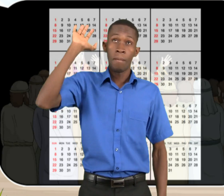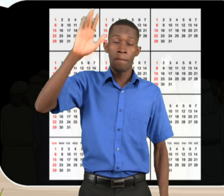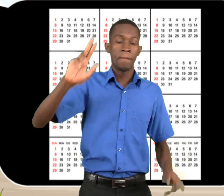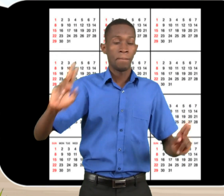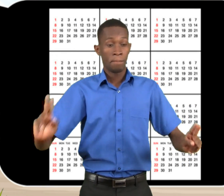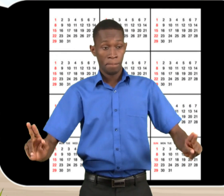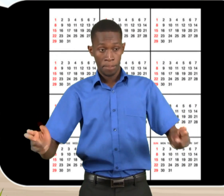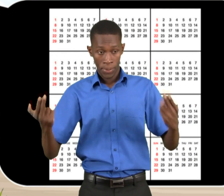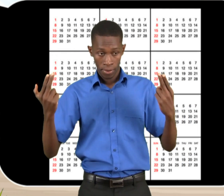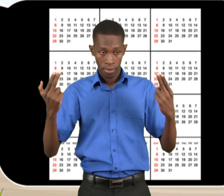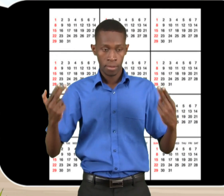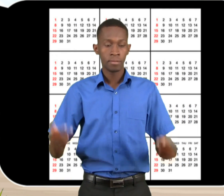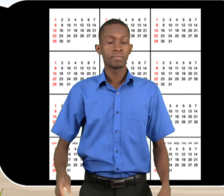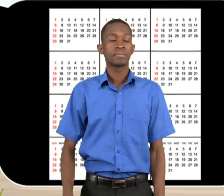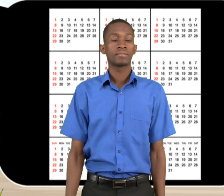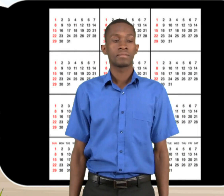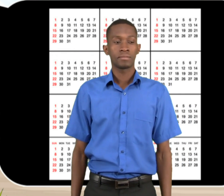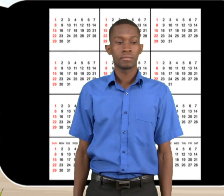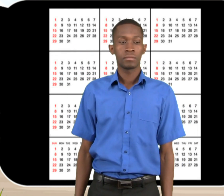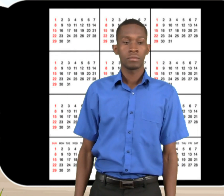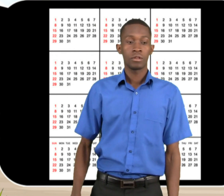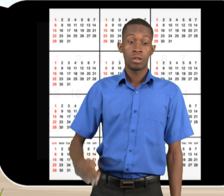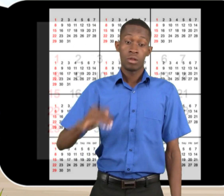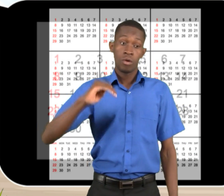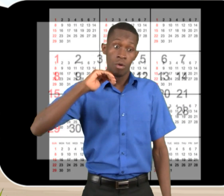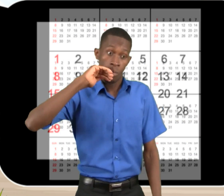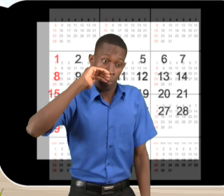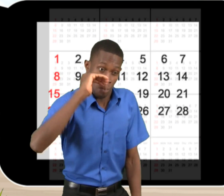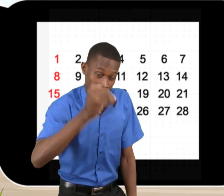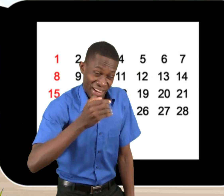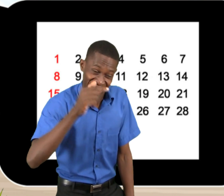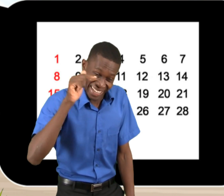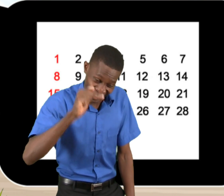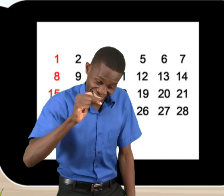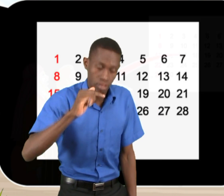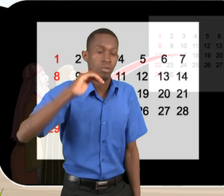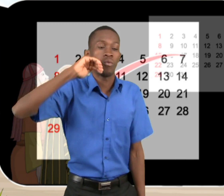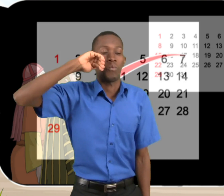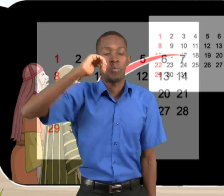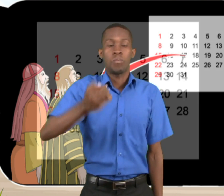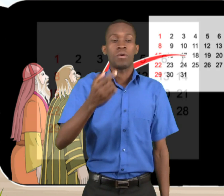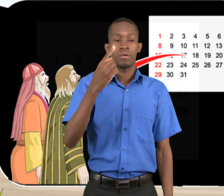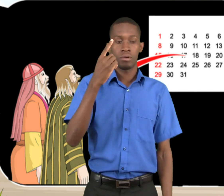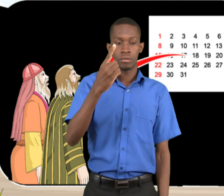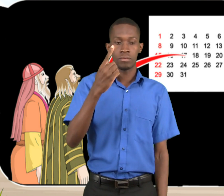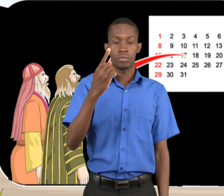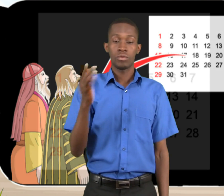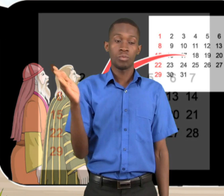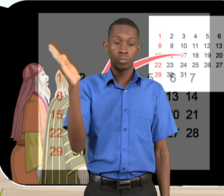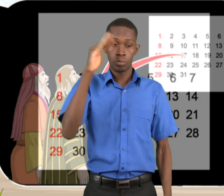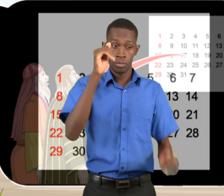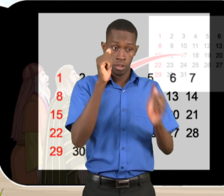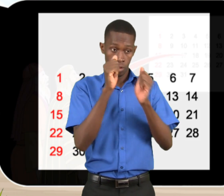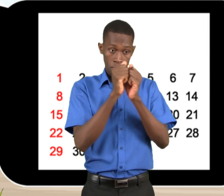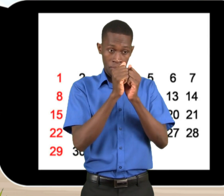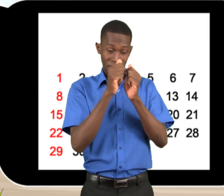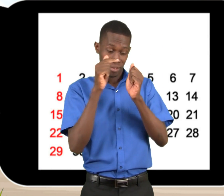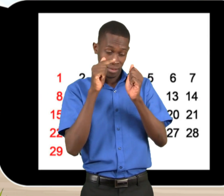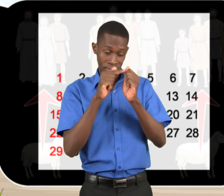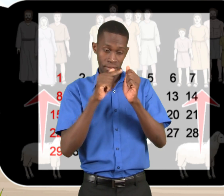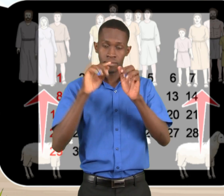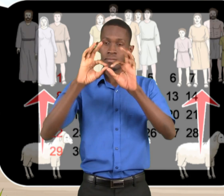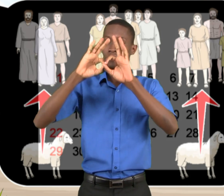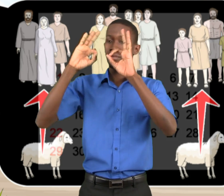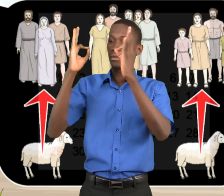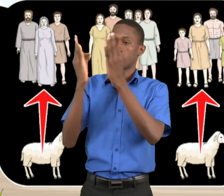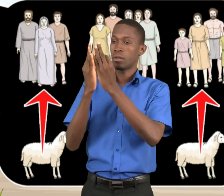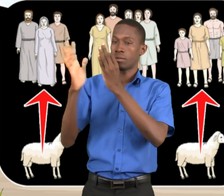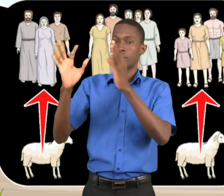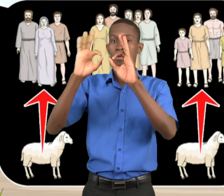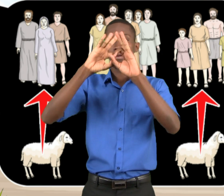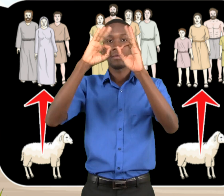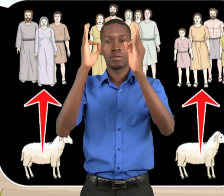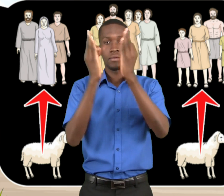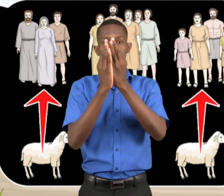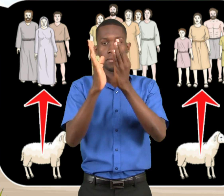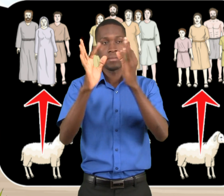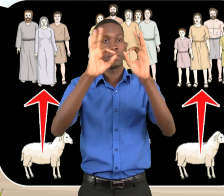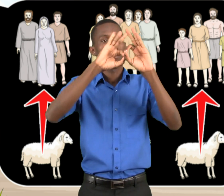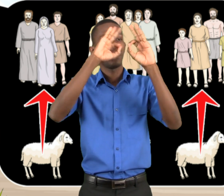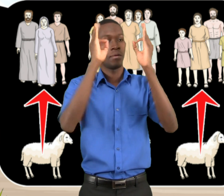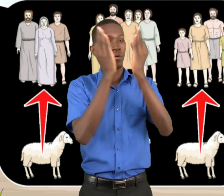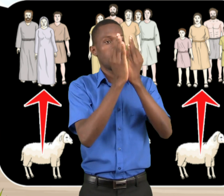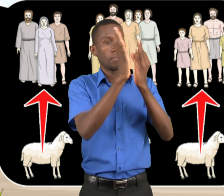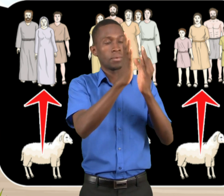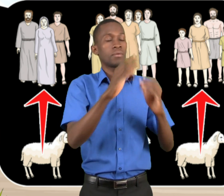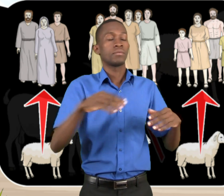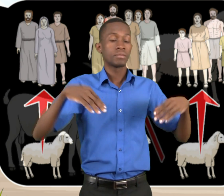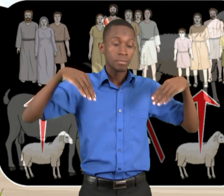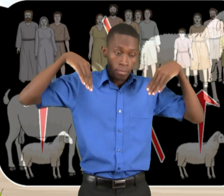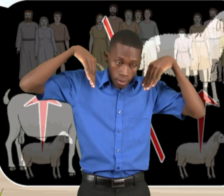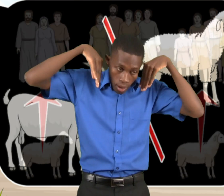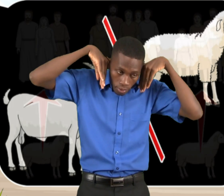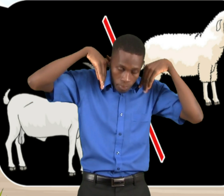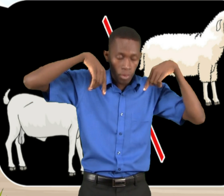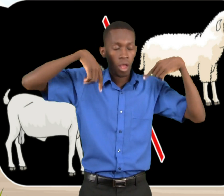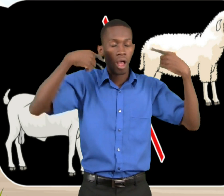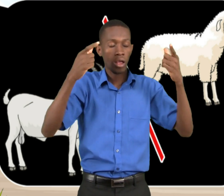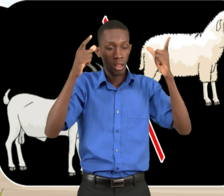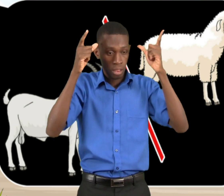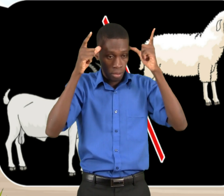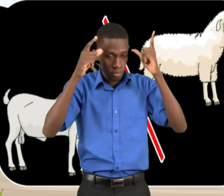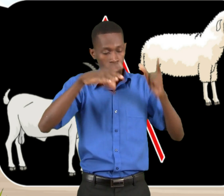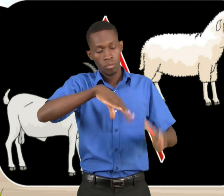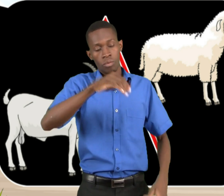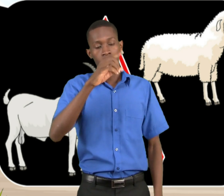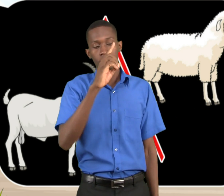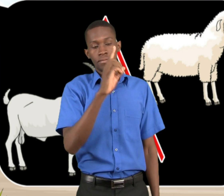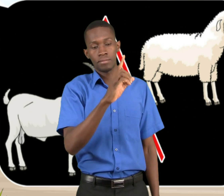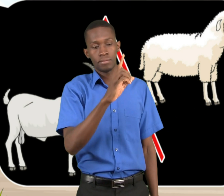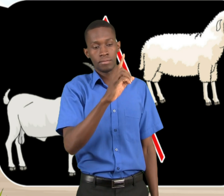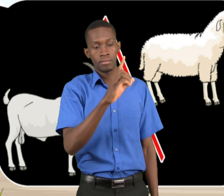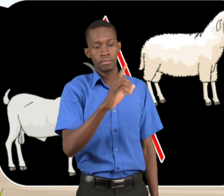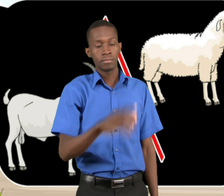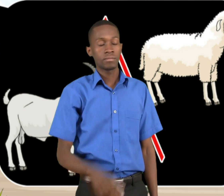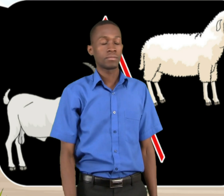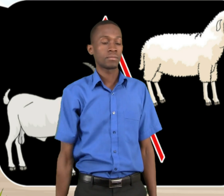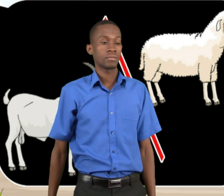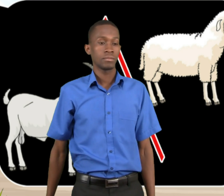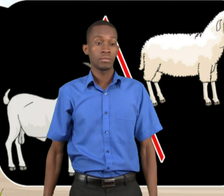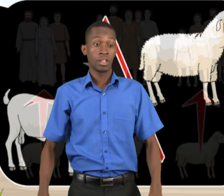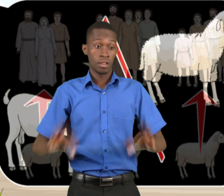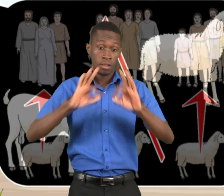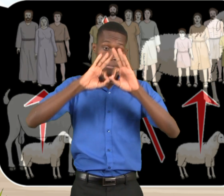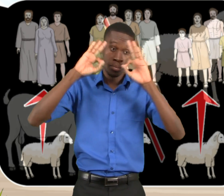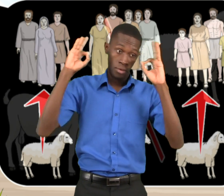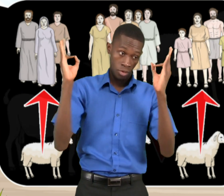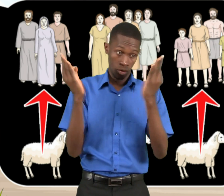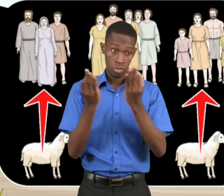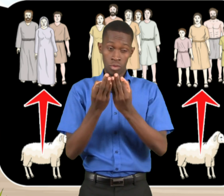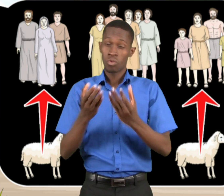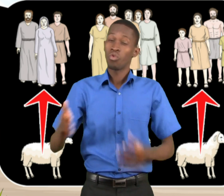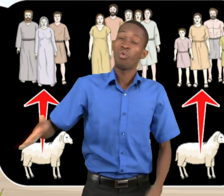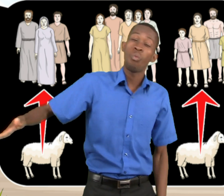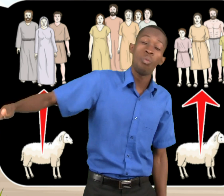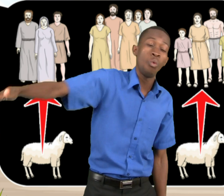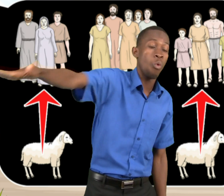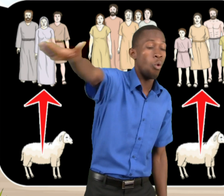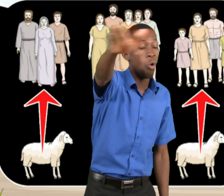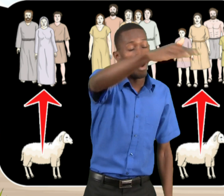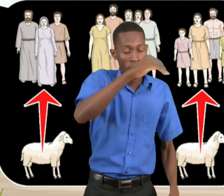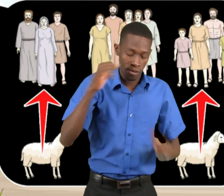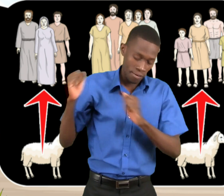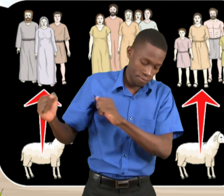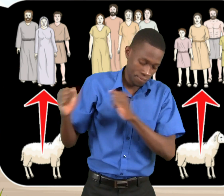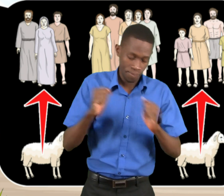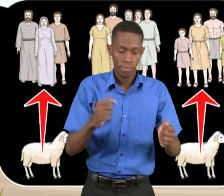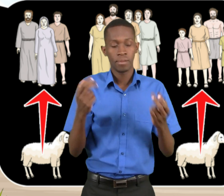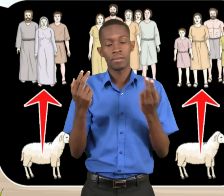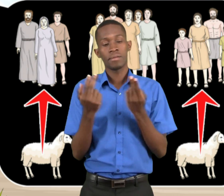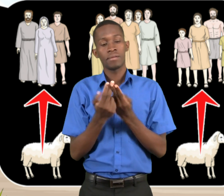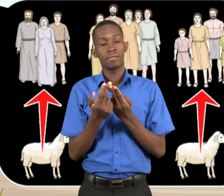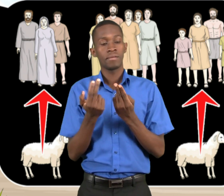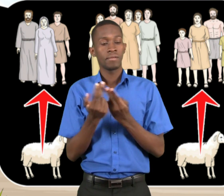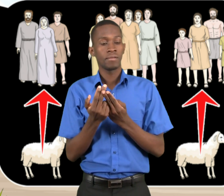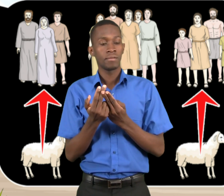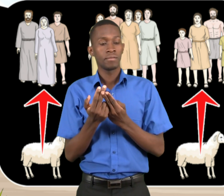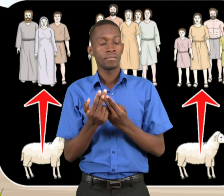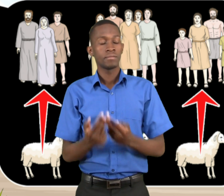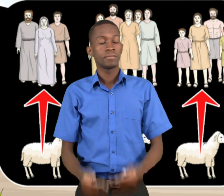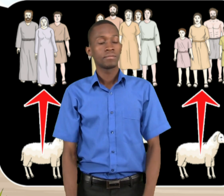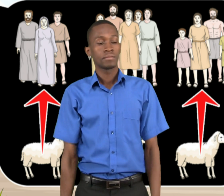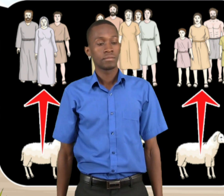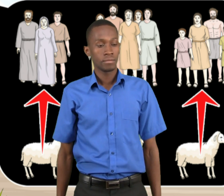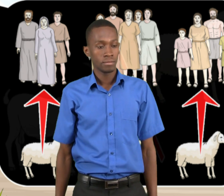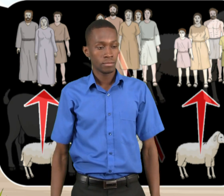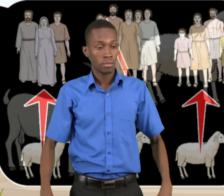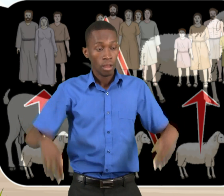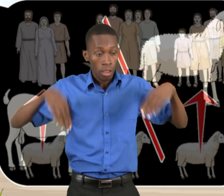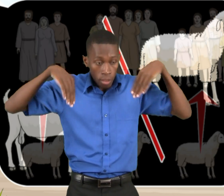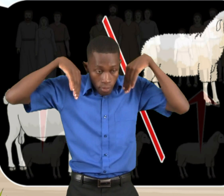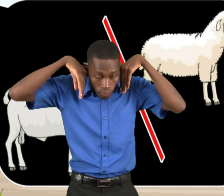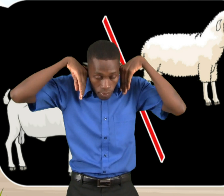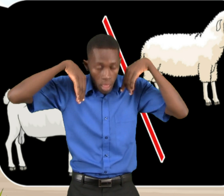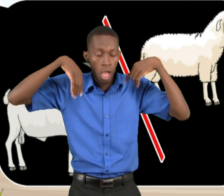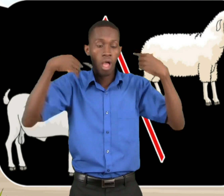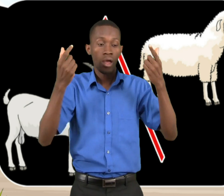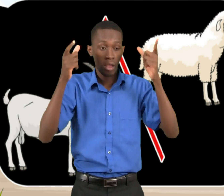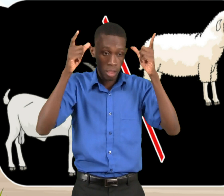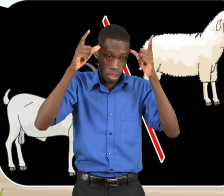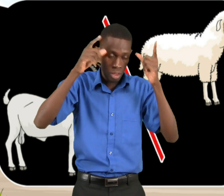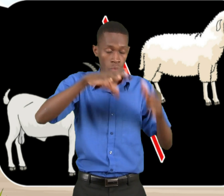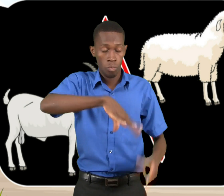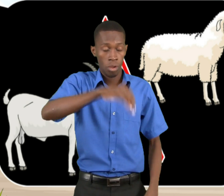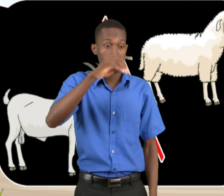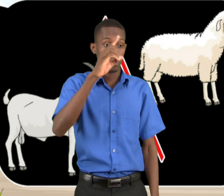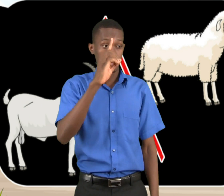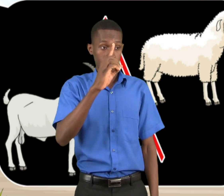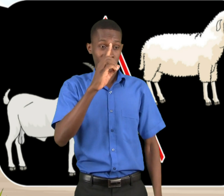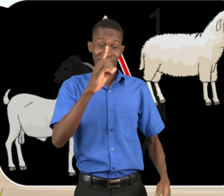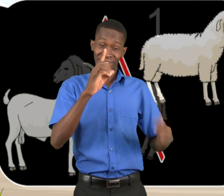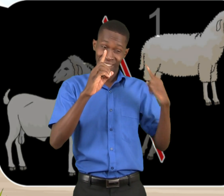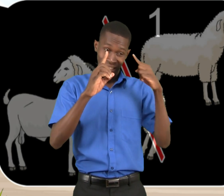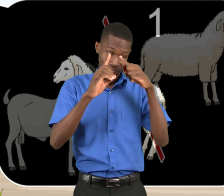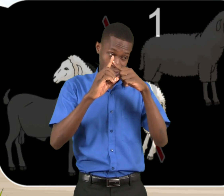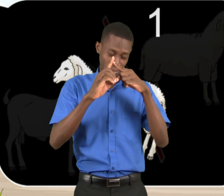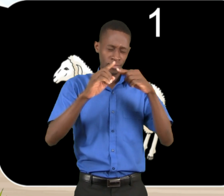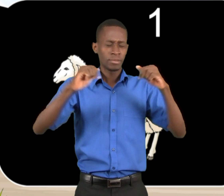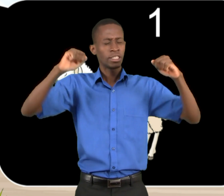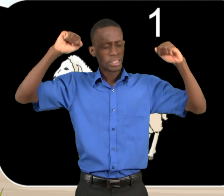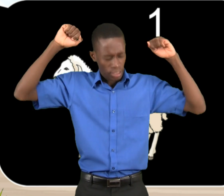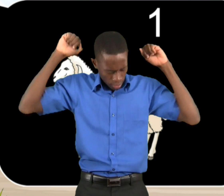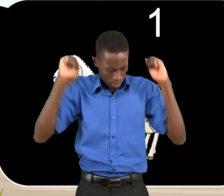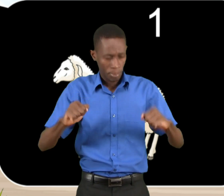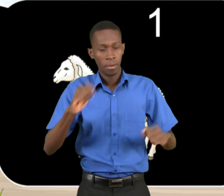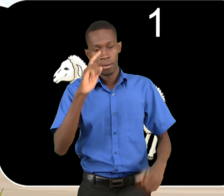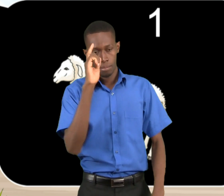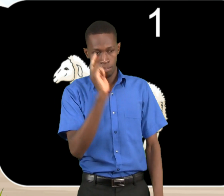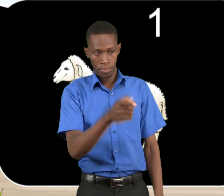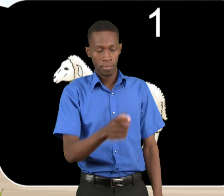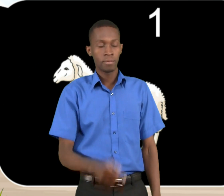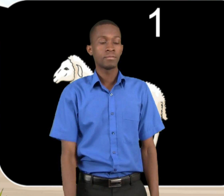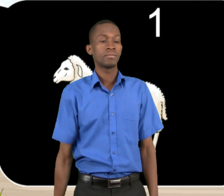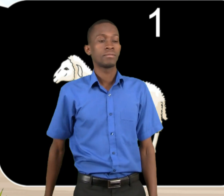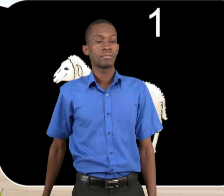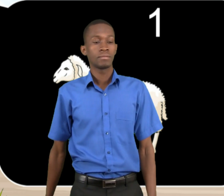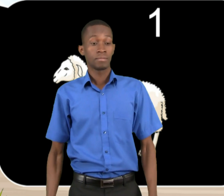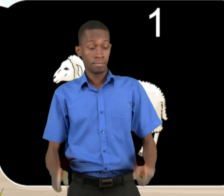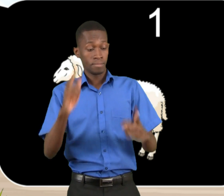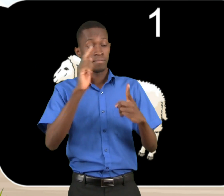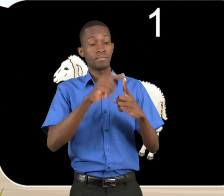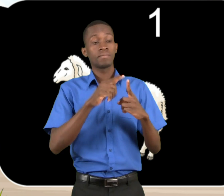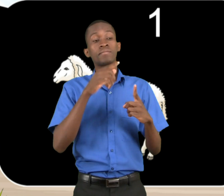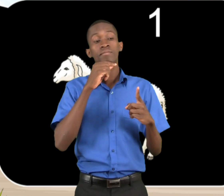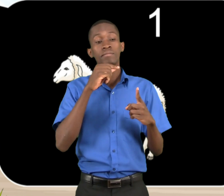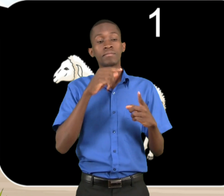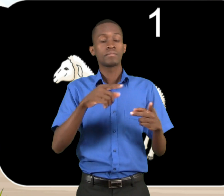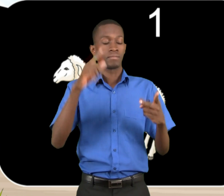Tell the whole congregation of Israel that on the tenth day of this month each man must select a lamb for his family, one per household.